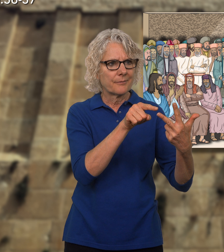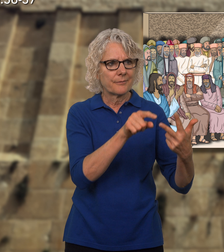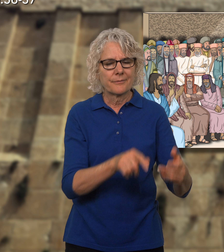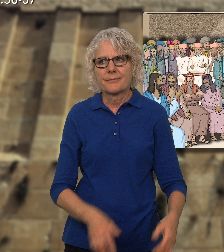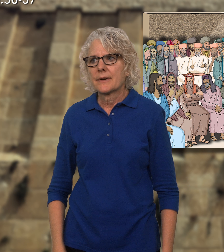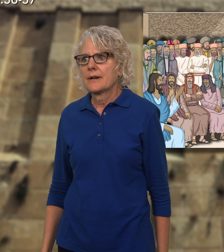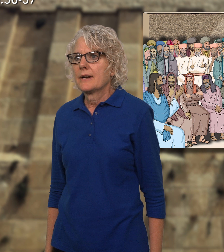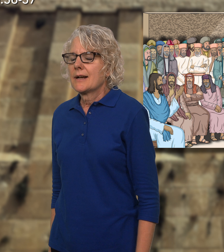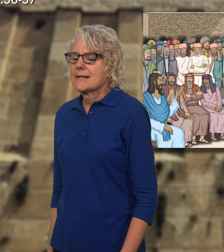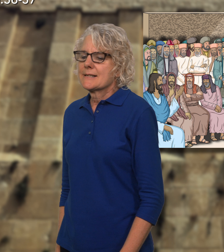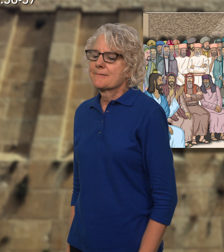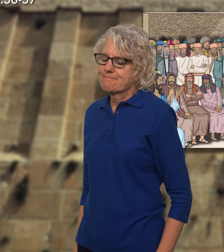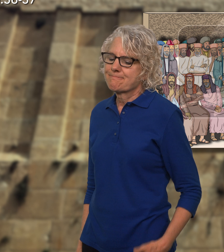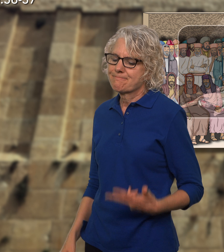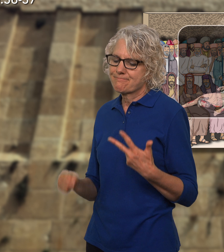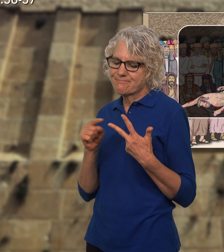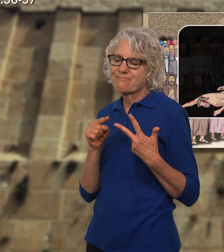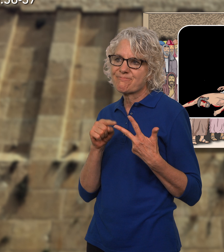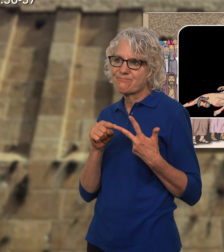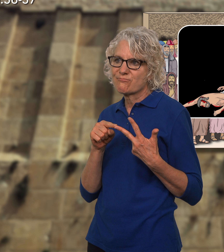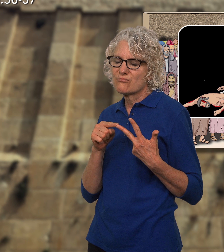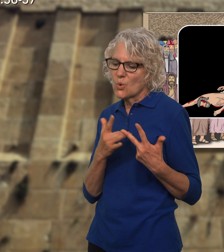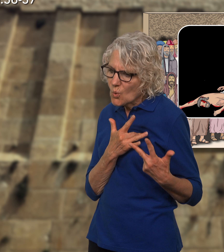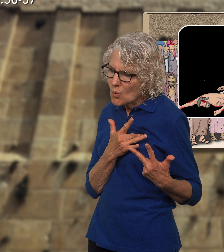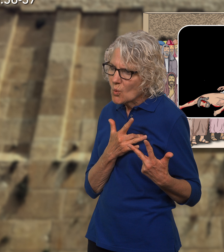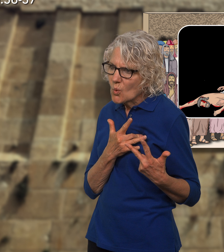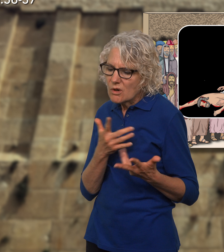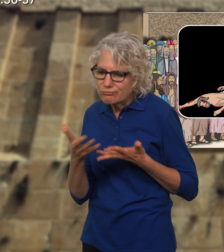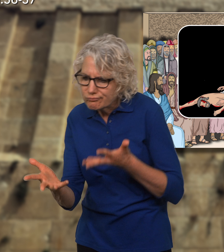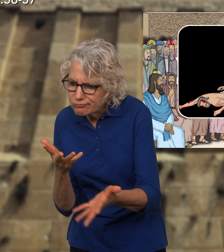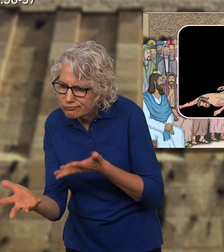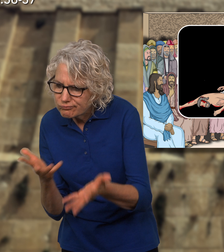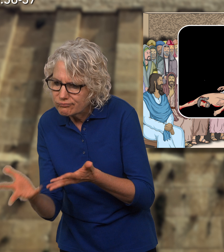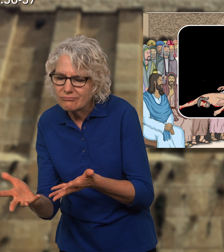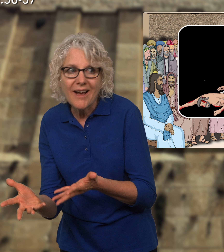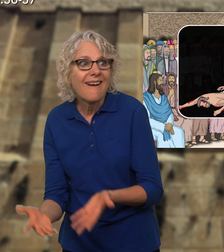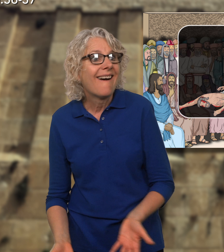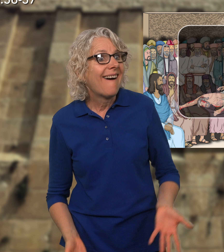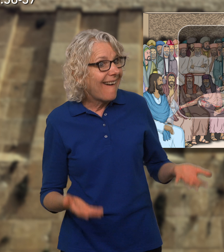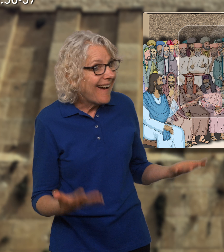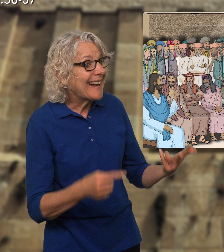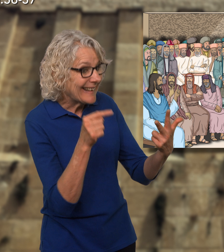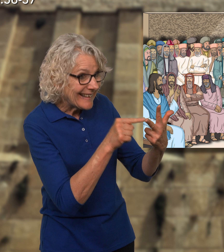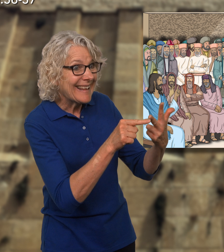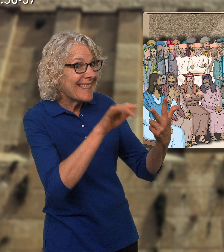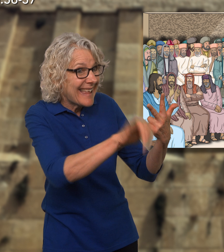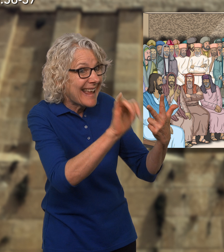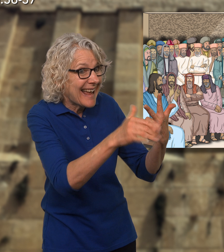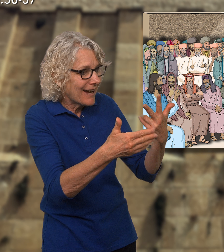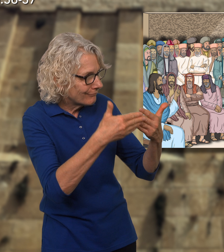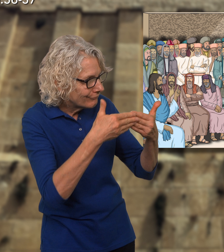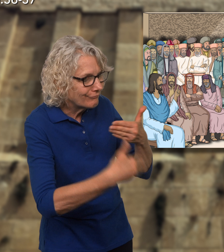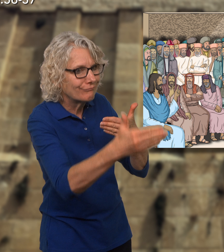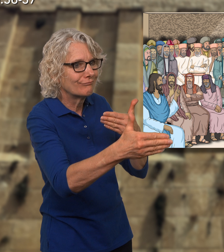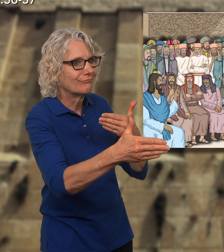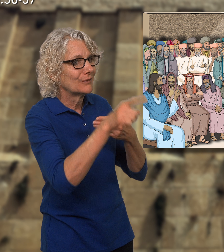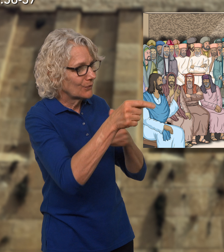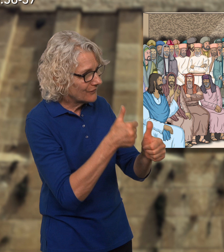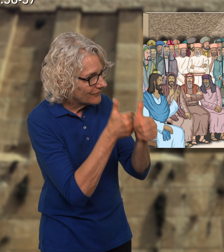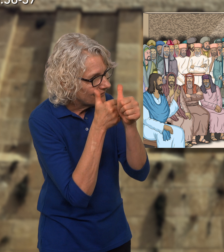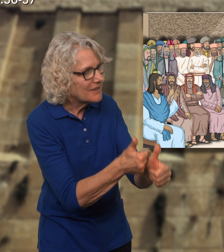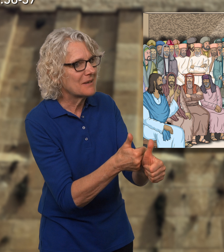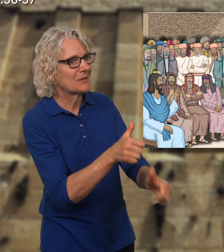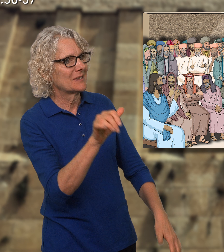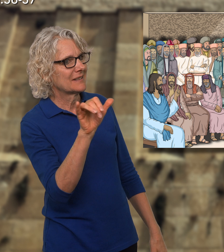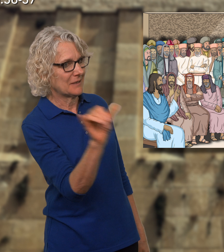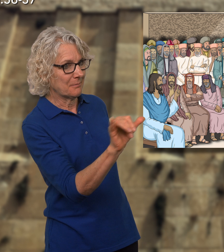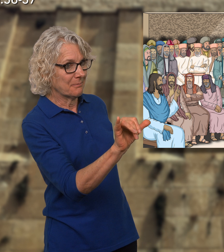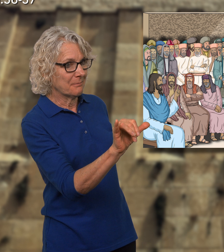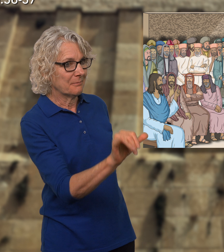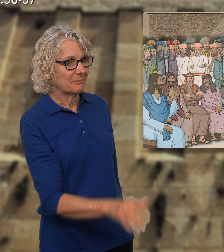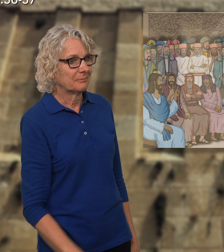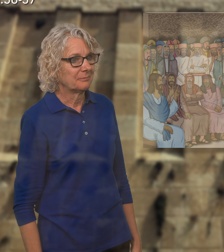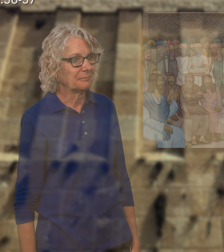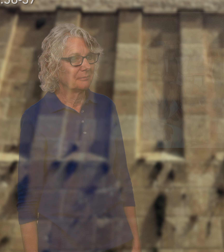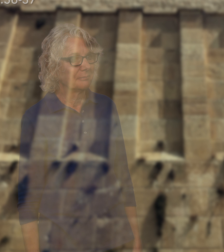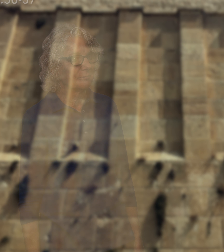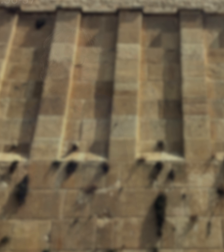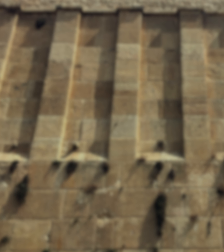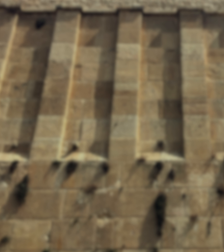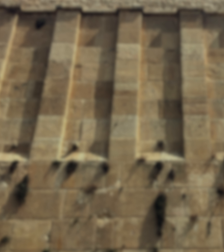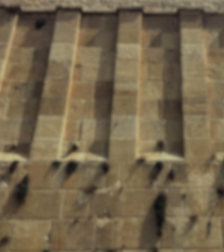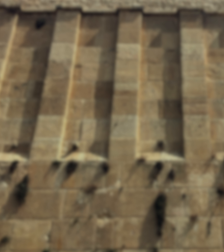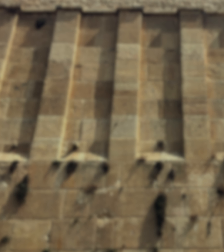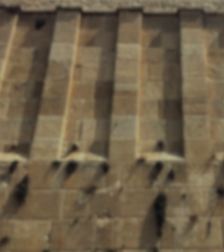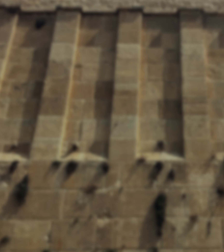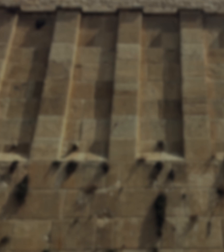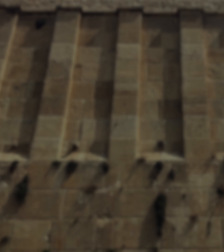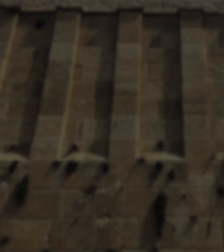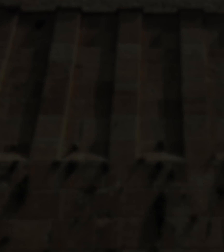Then Jesus told him, “Go and do likewise.”